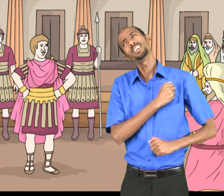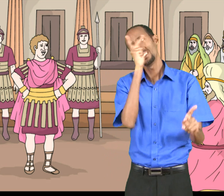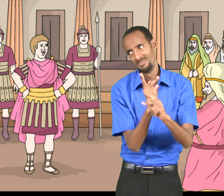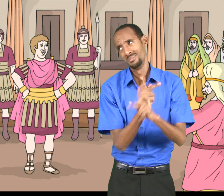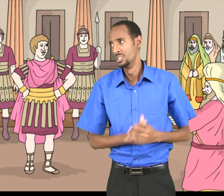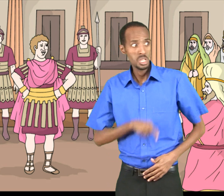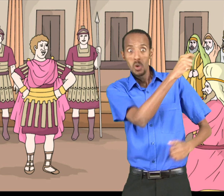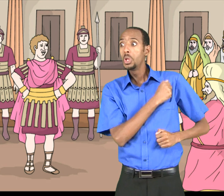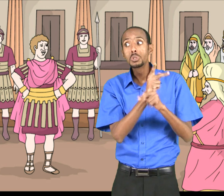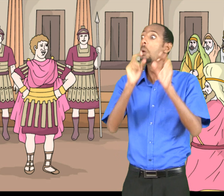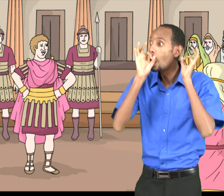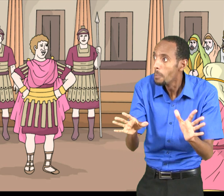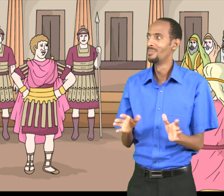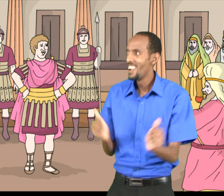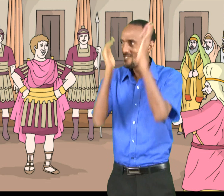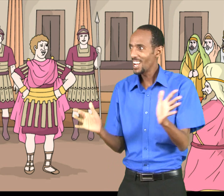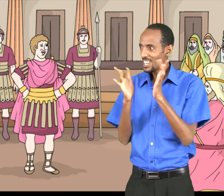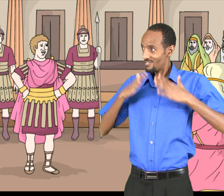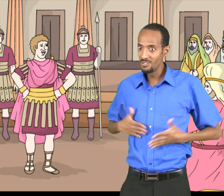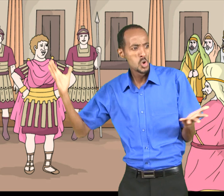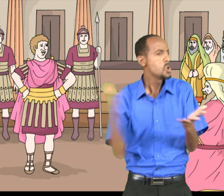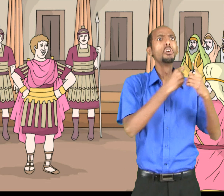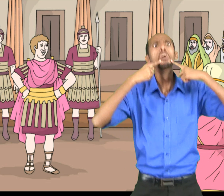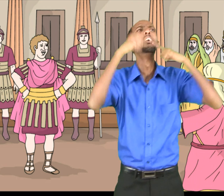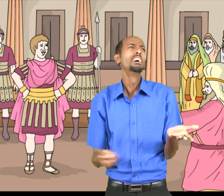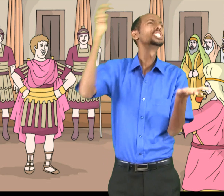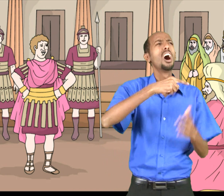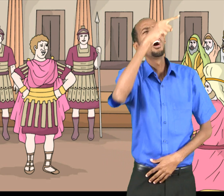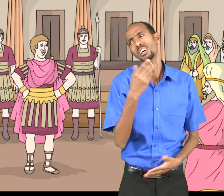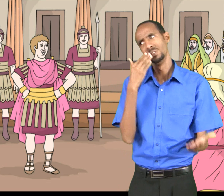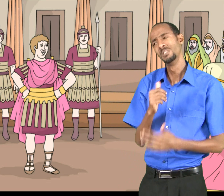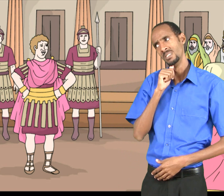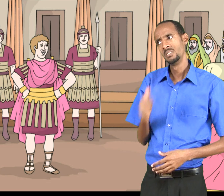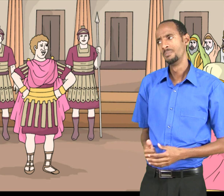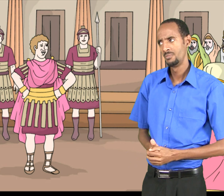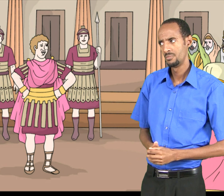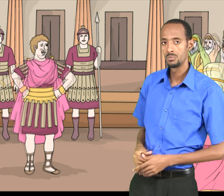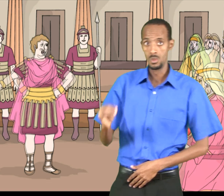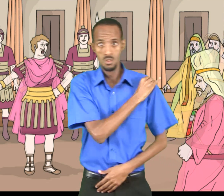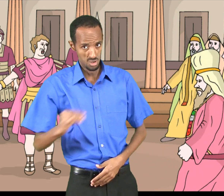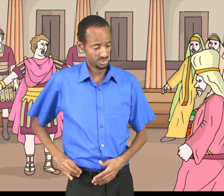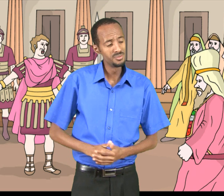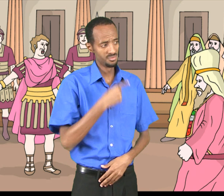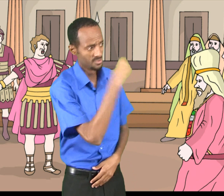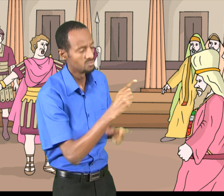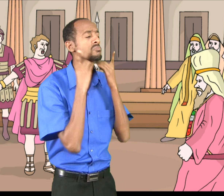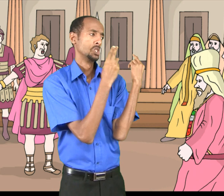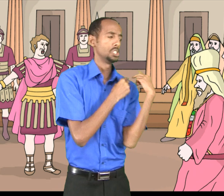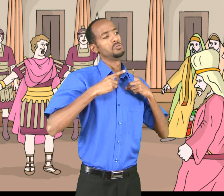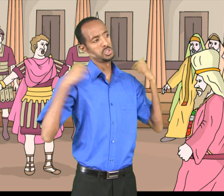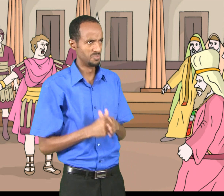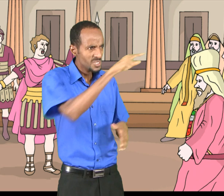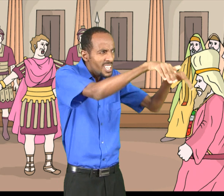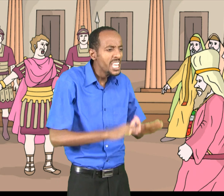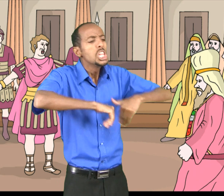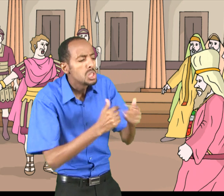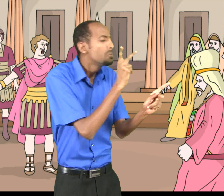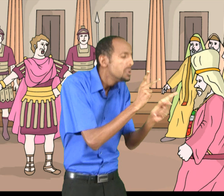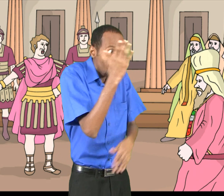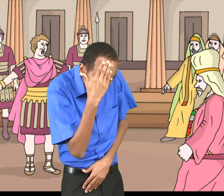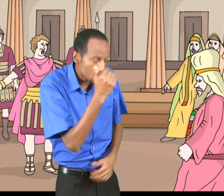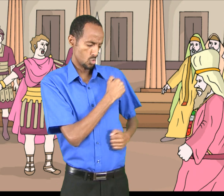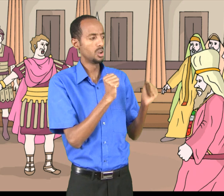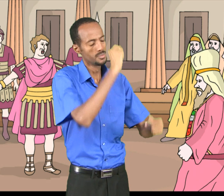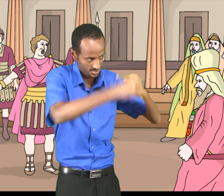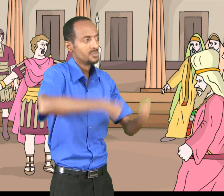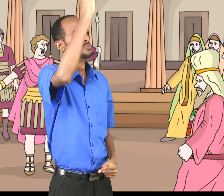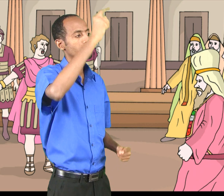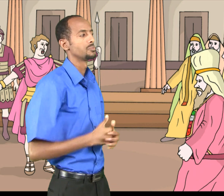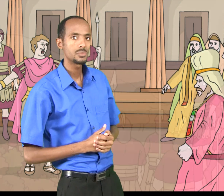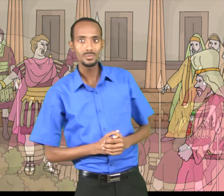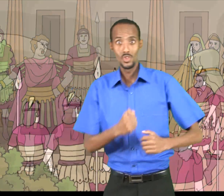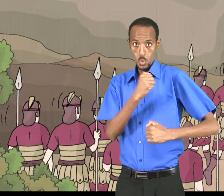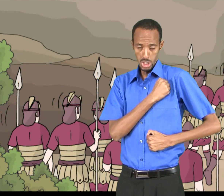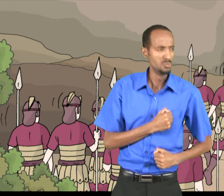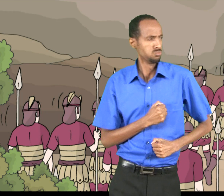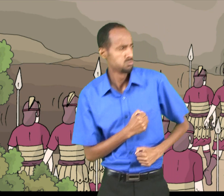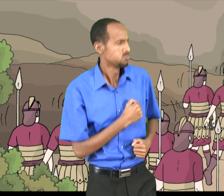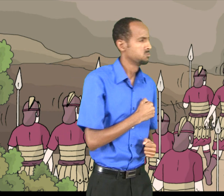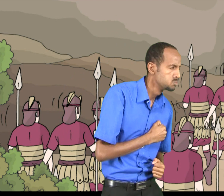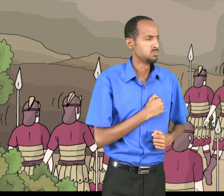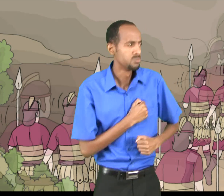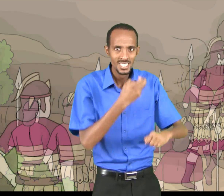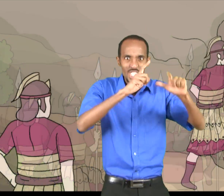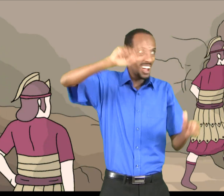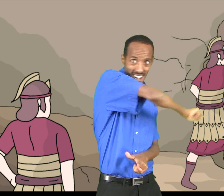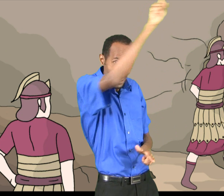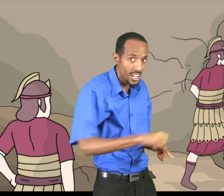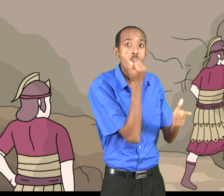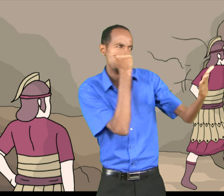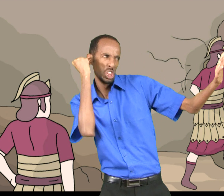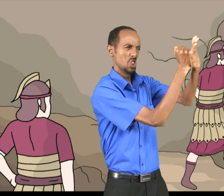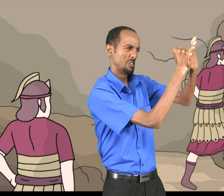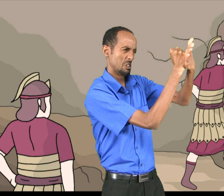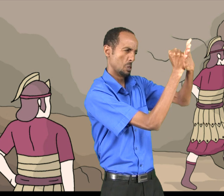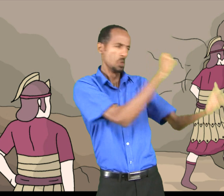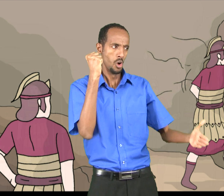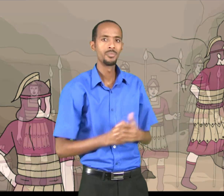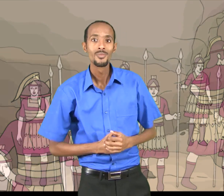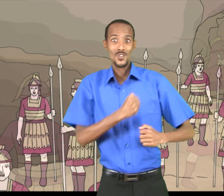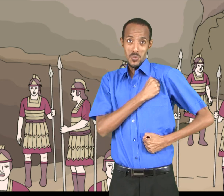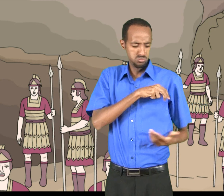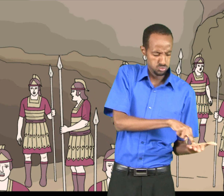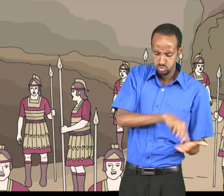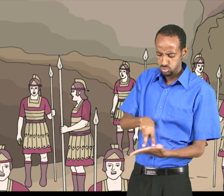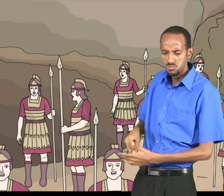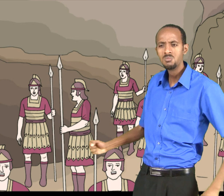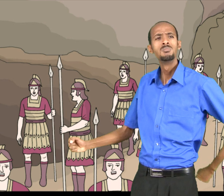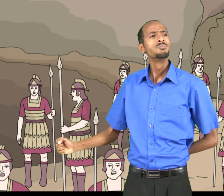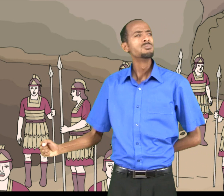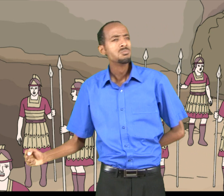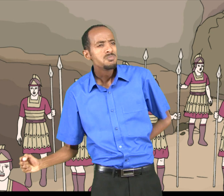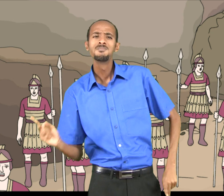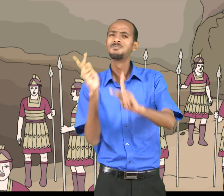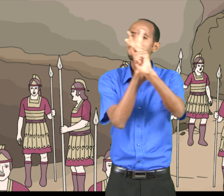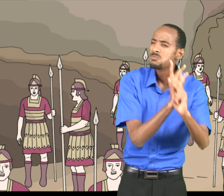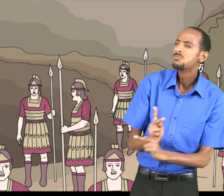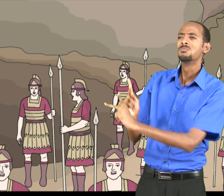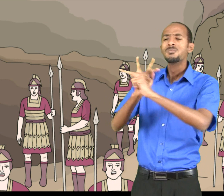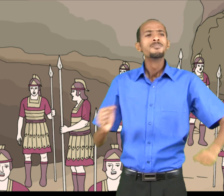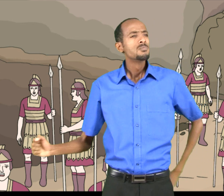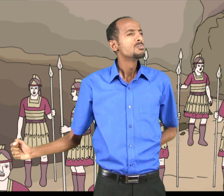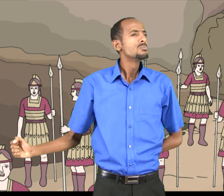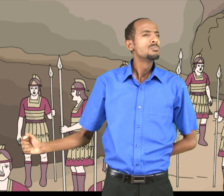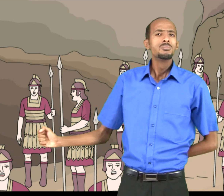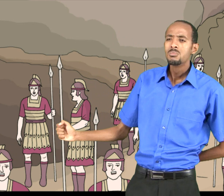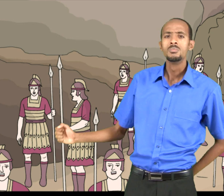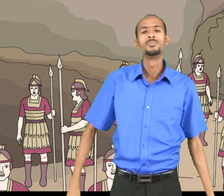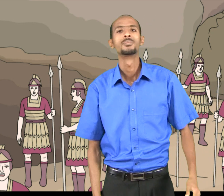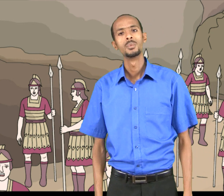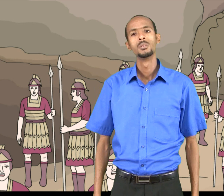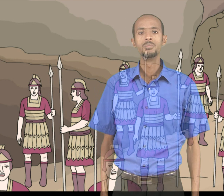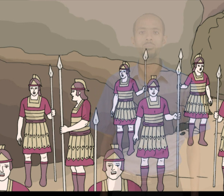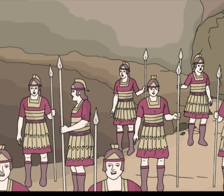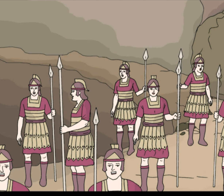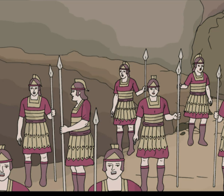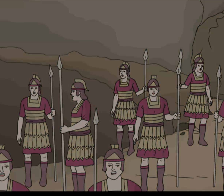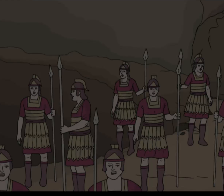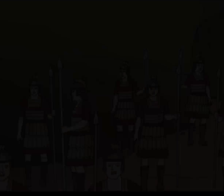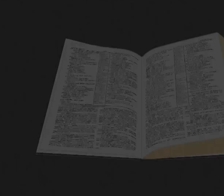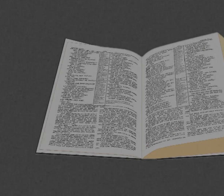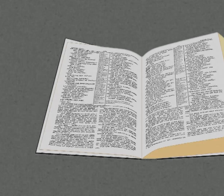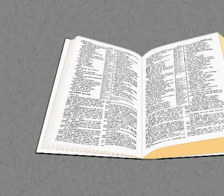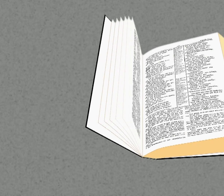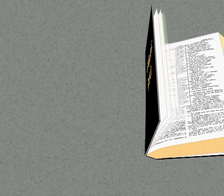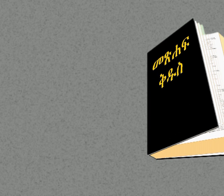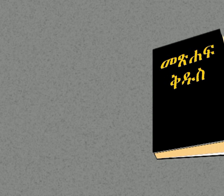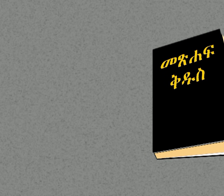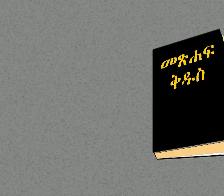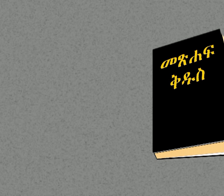And because it was the Jewish day of Preparation and the tomb was nearby, they placed Jesus there.